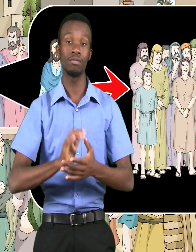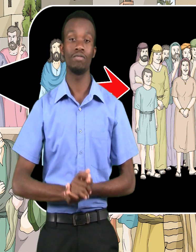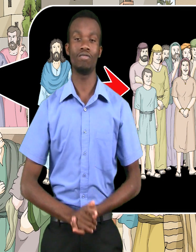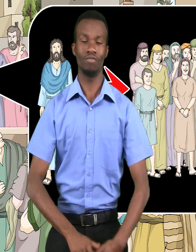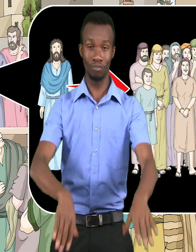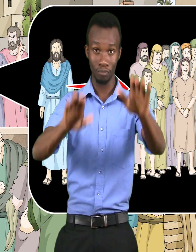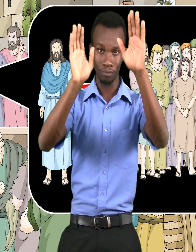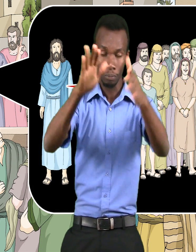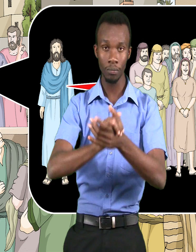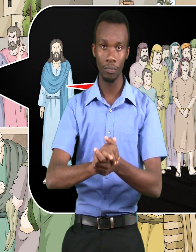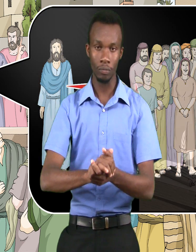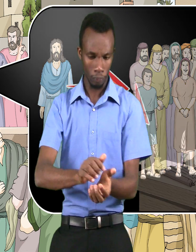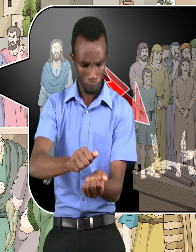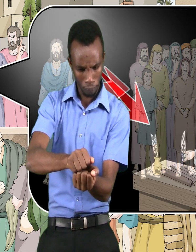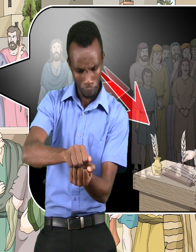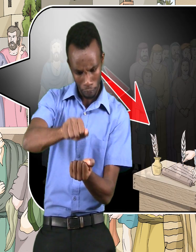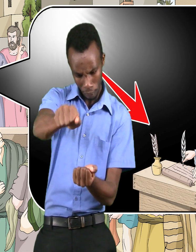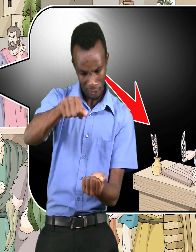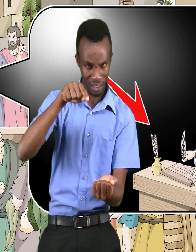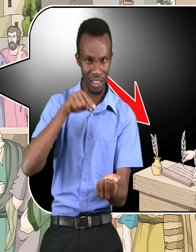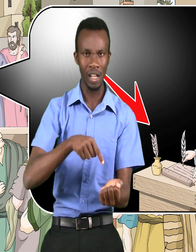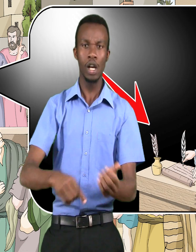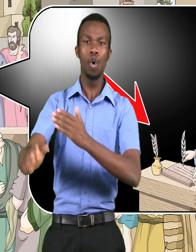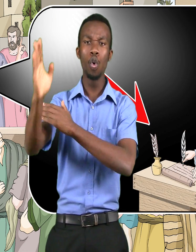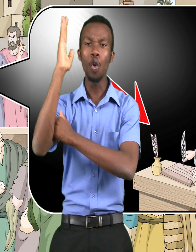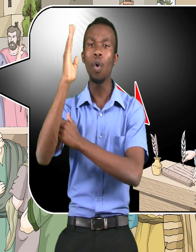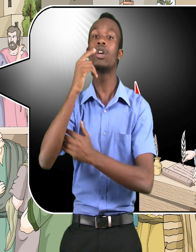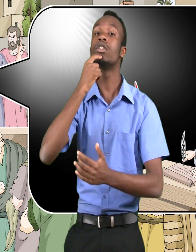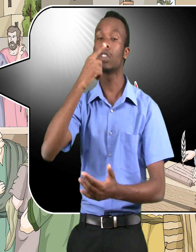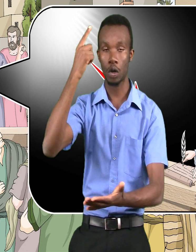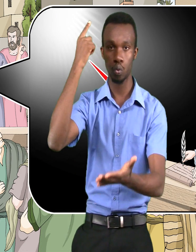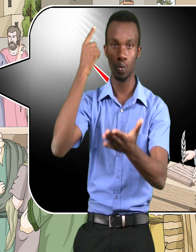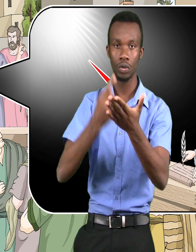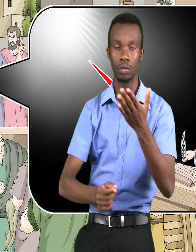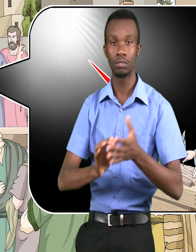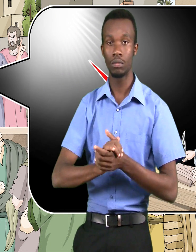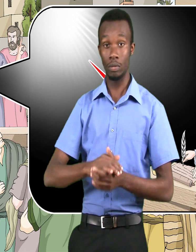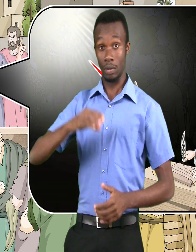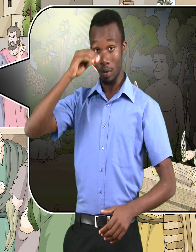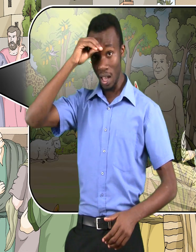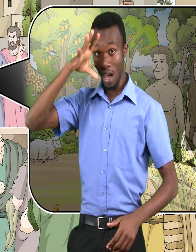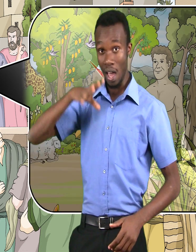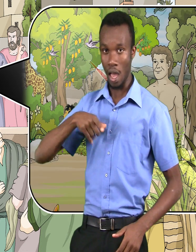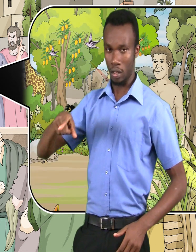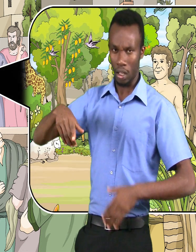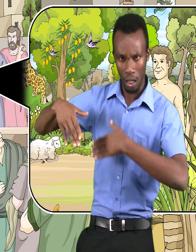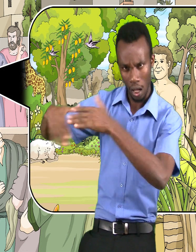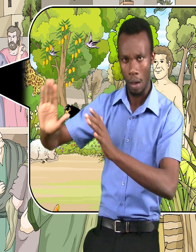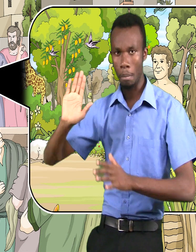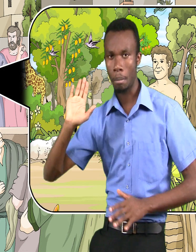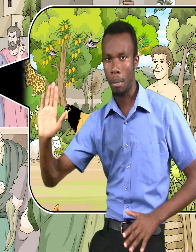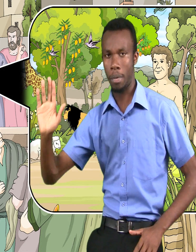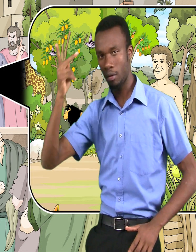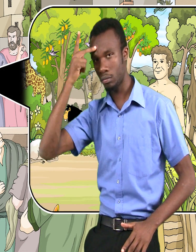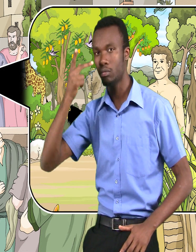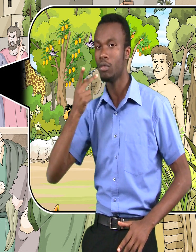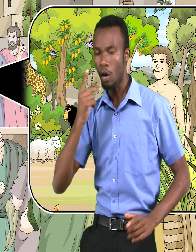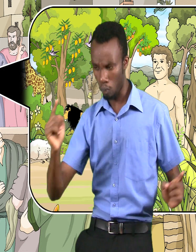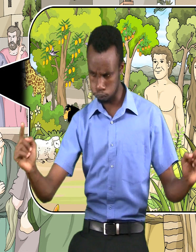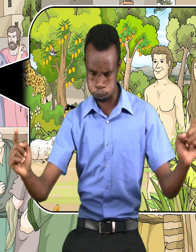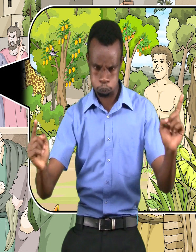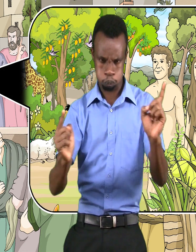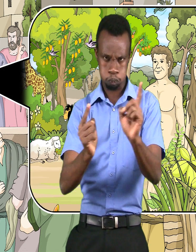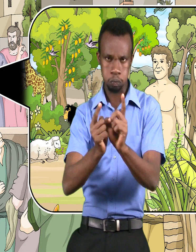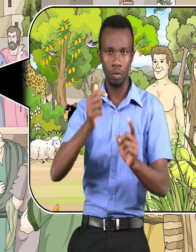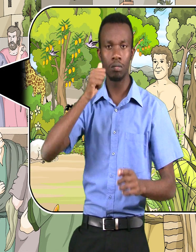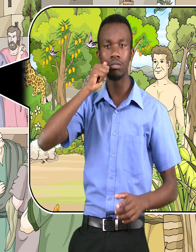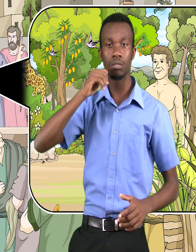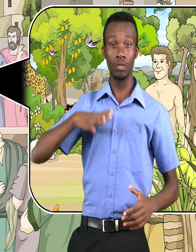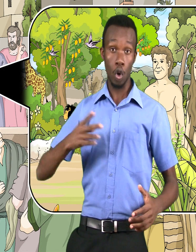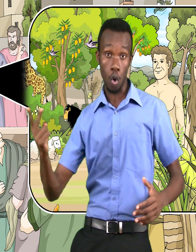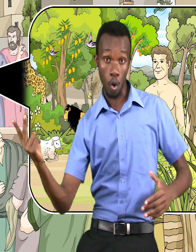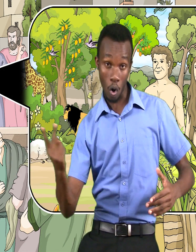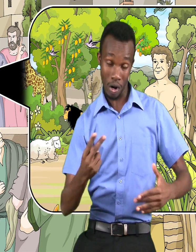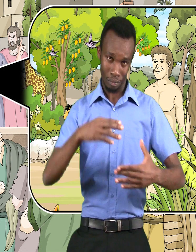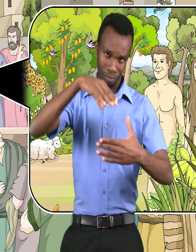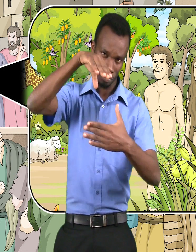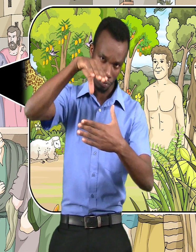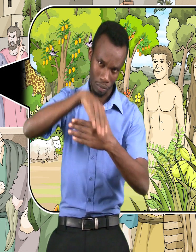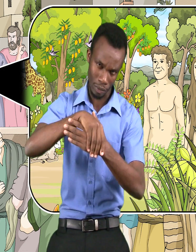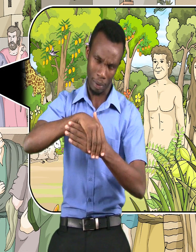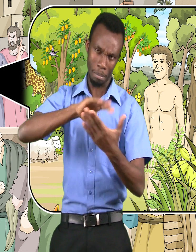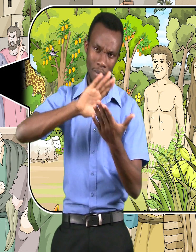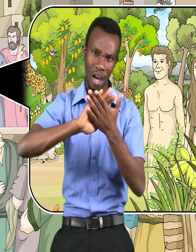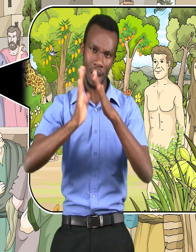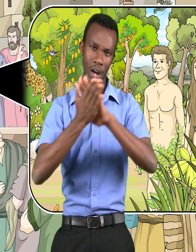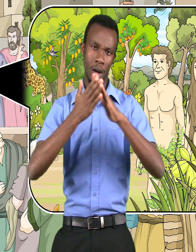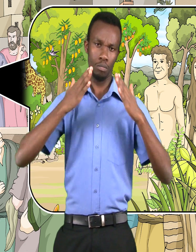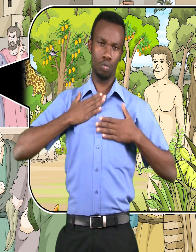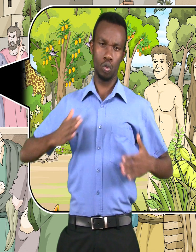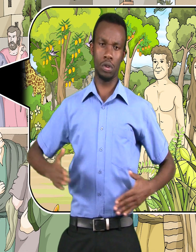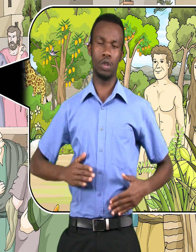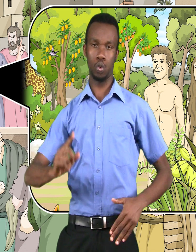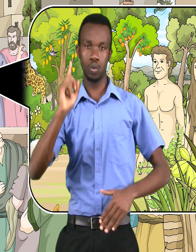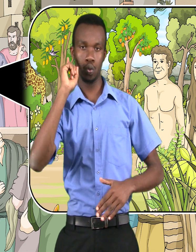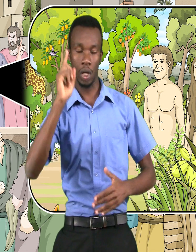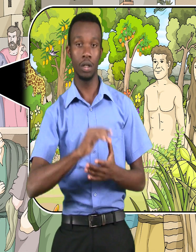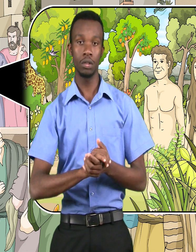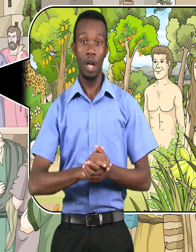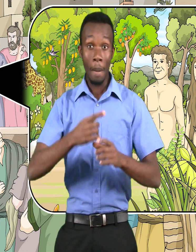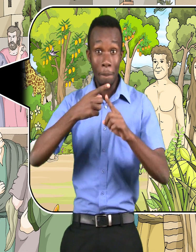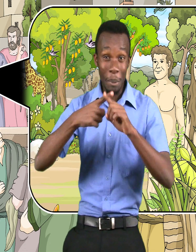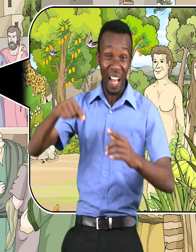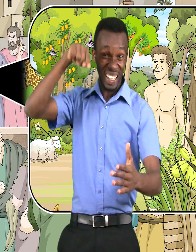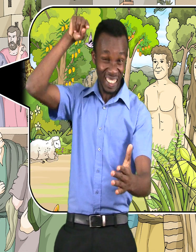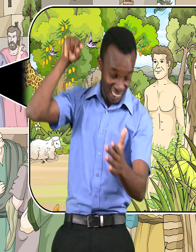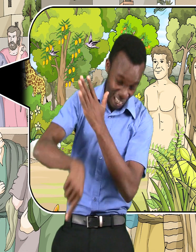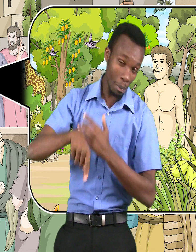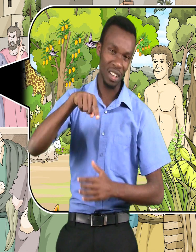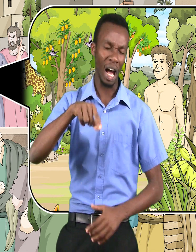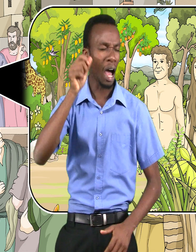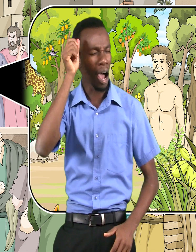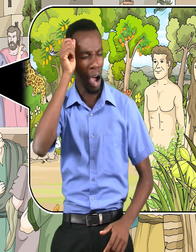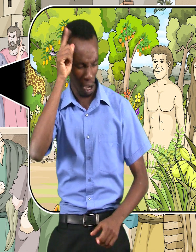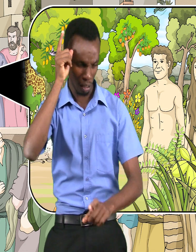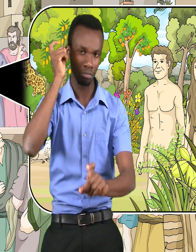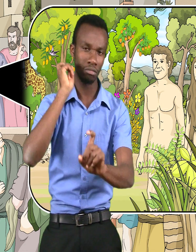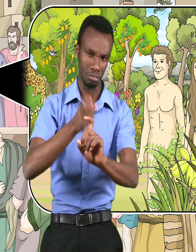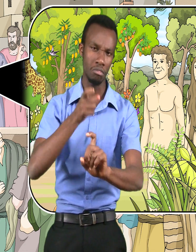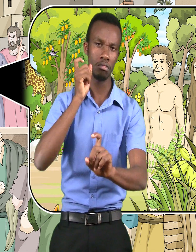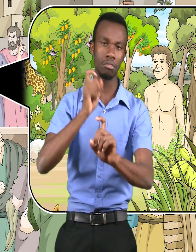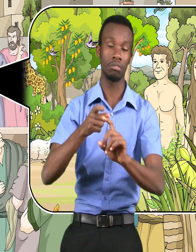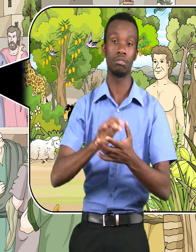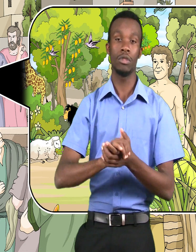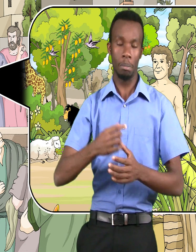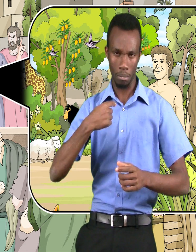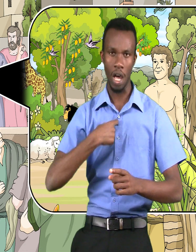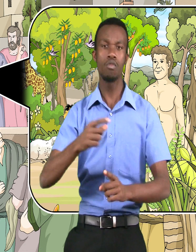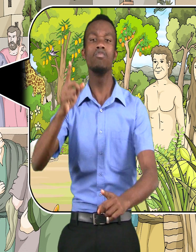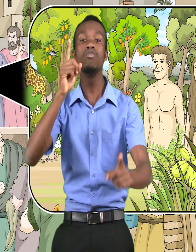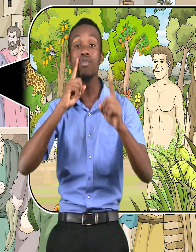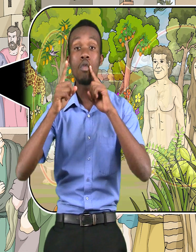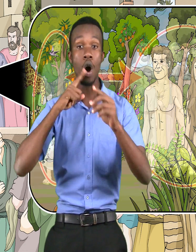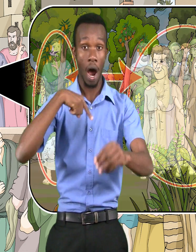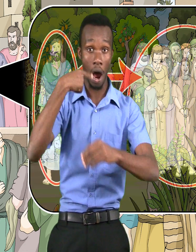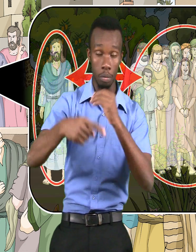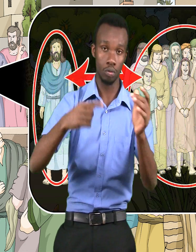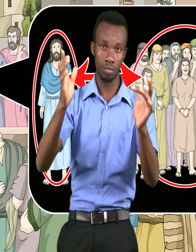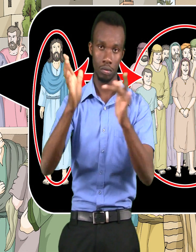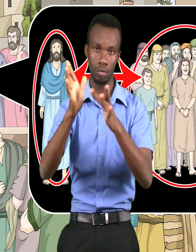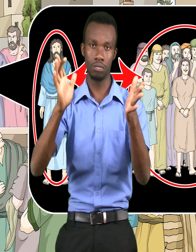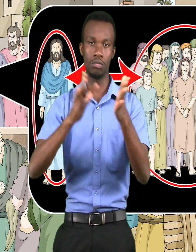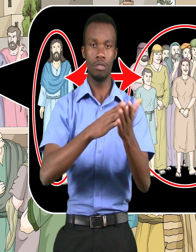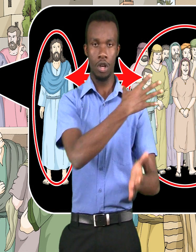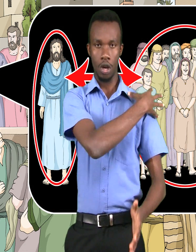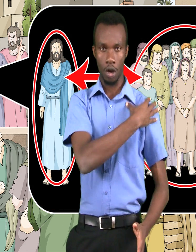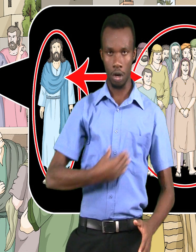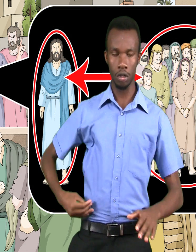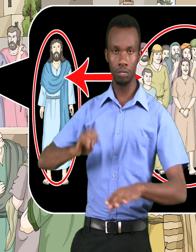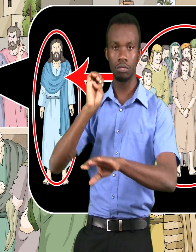“For this reason a man will leave his father and mother and be united to his wife, and the two will become one flesh.”